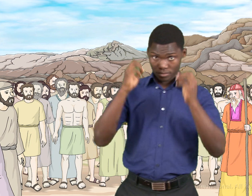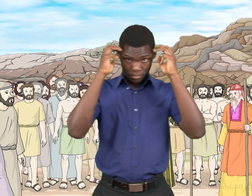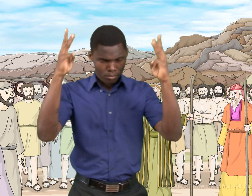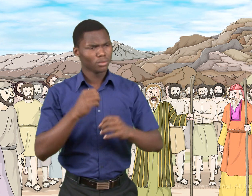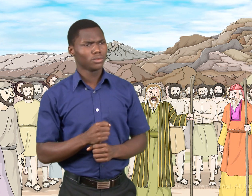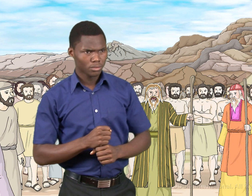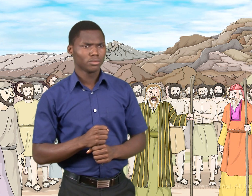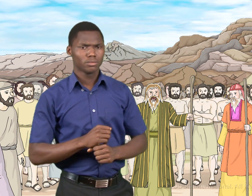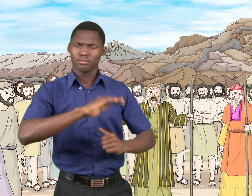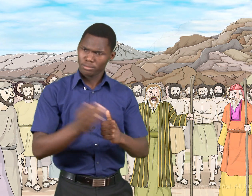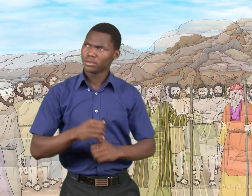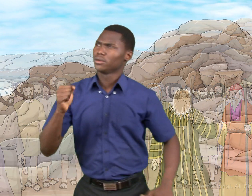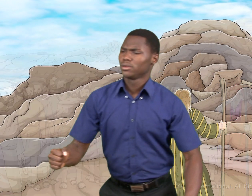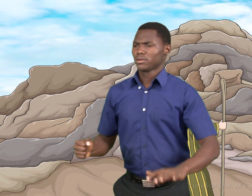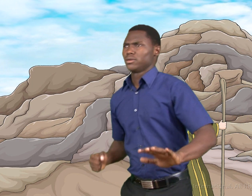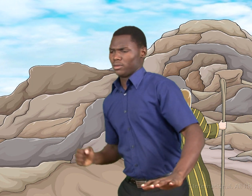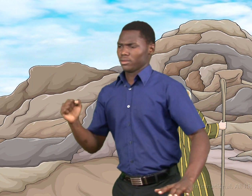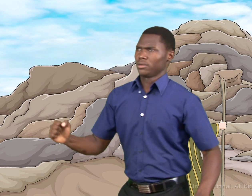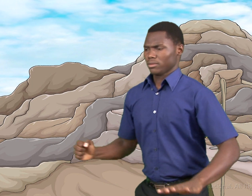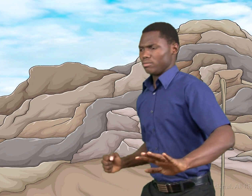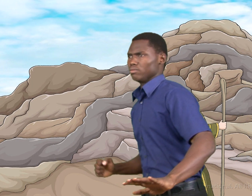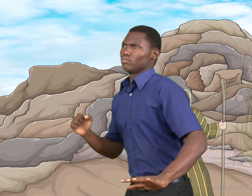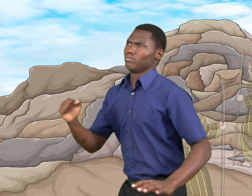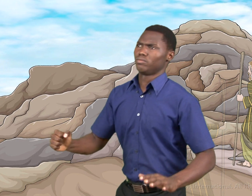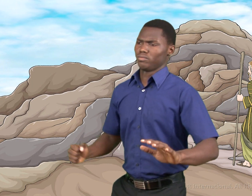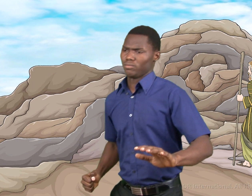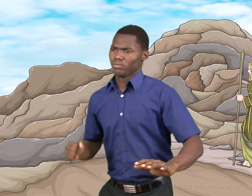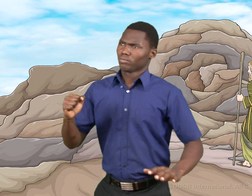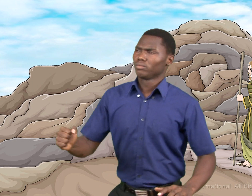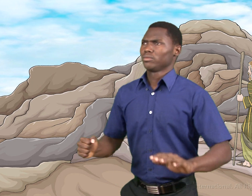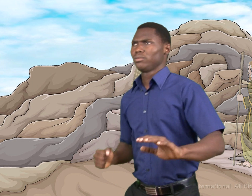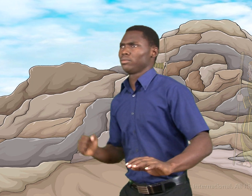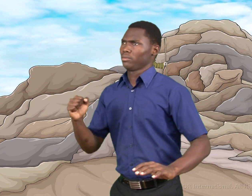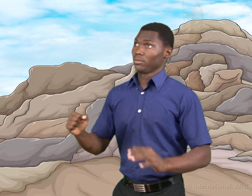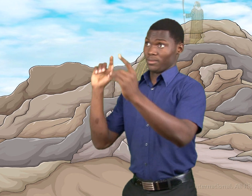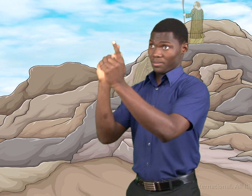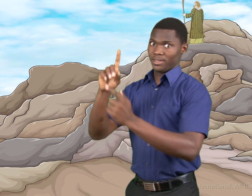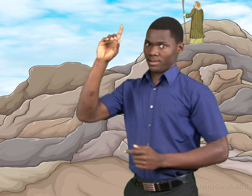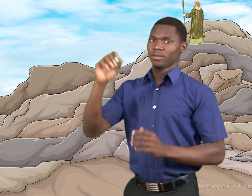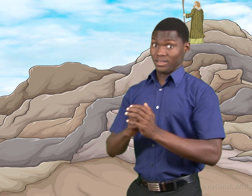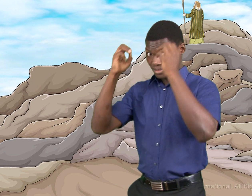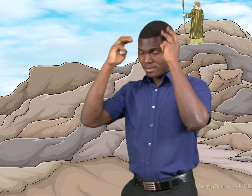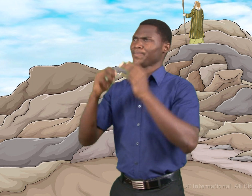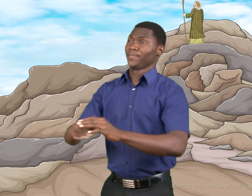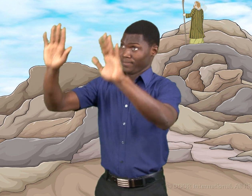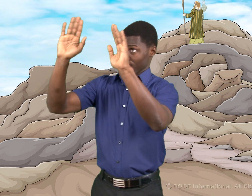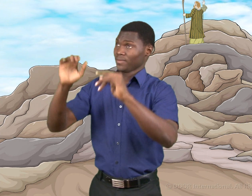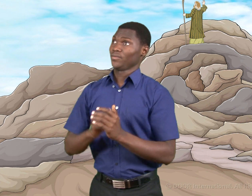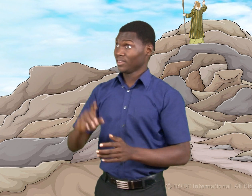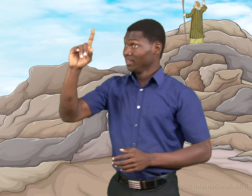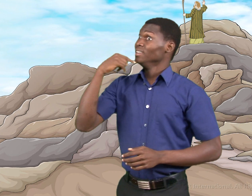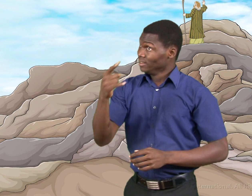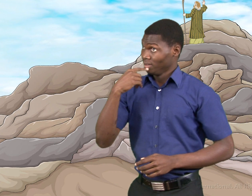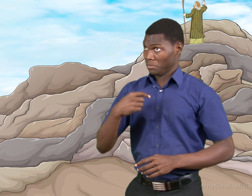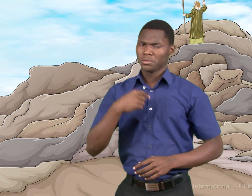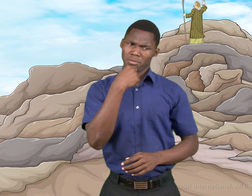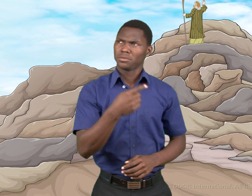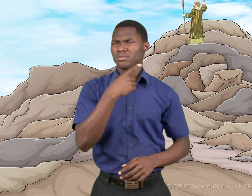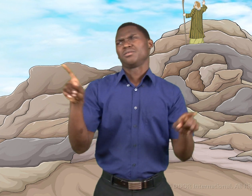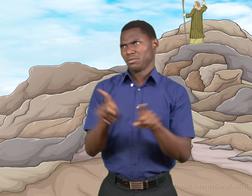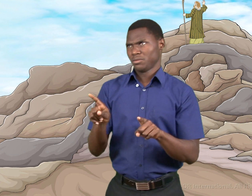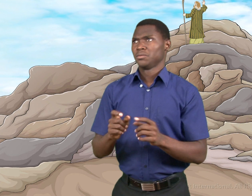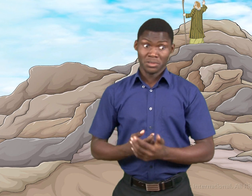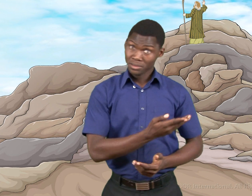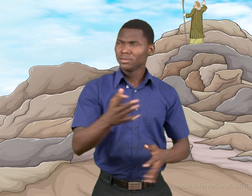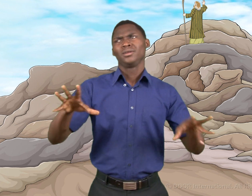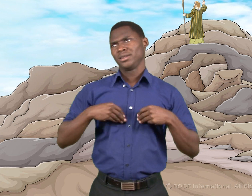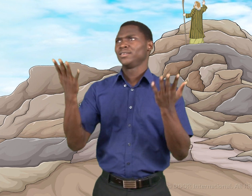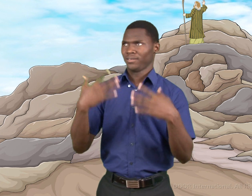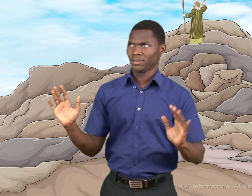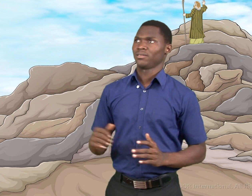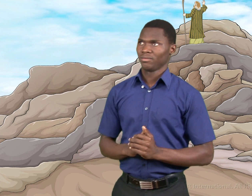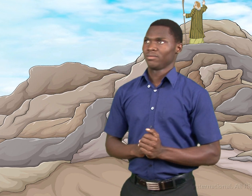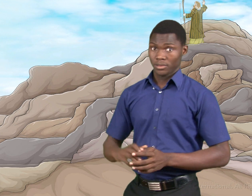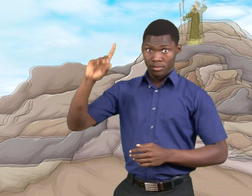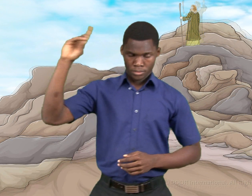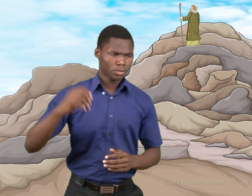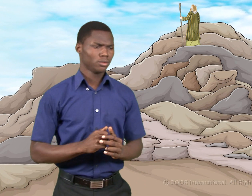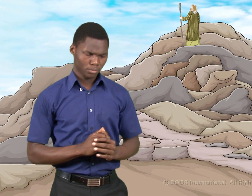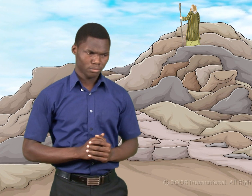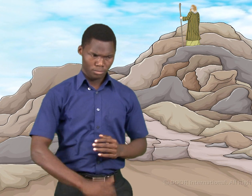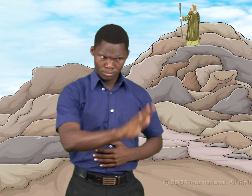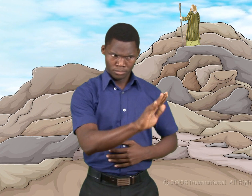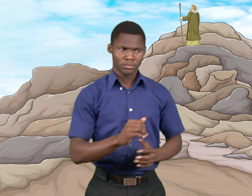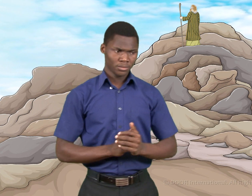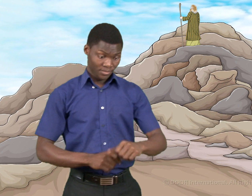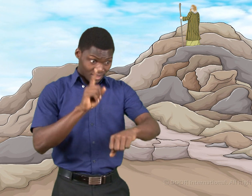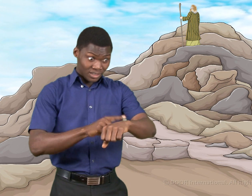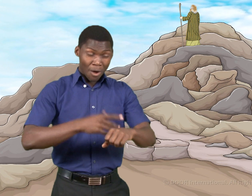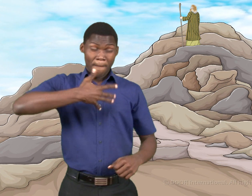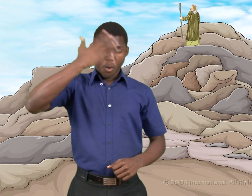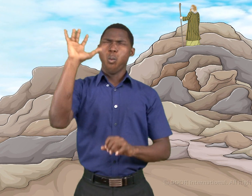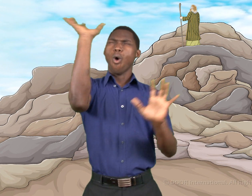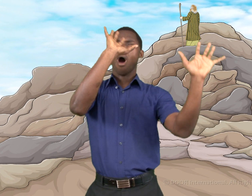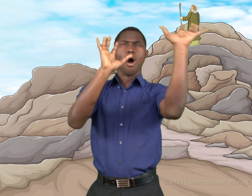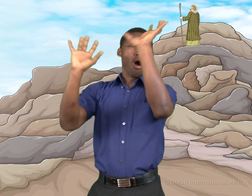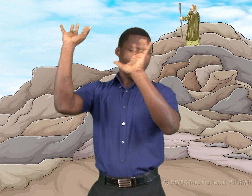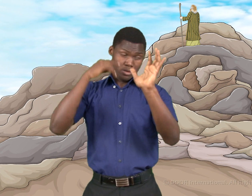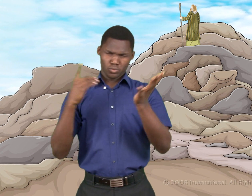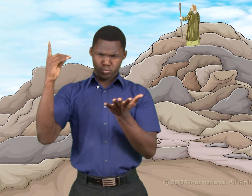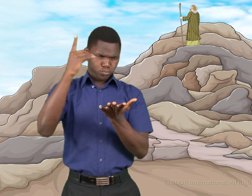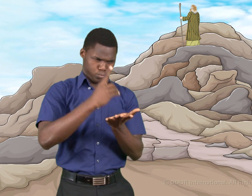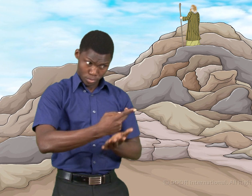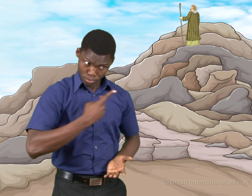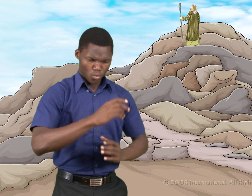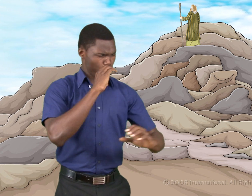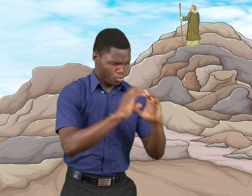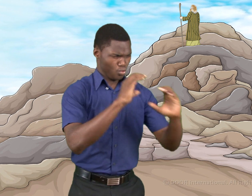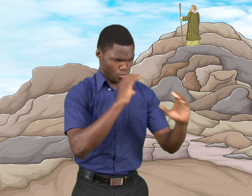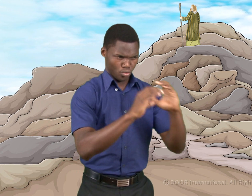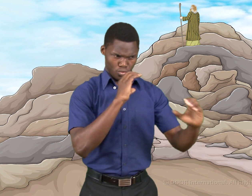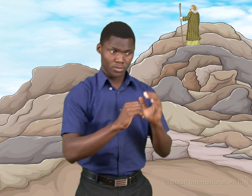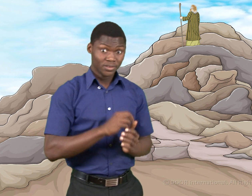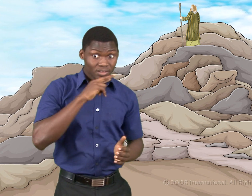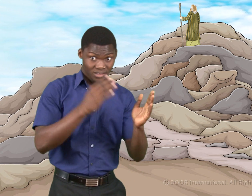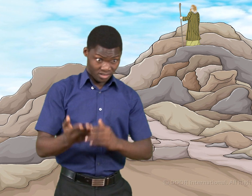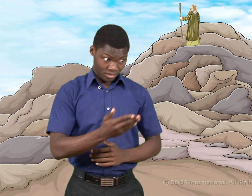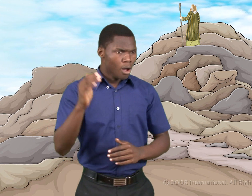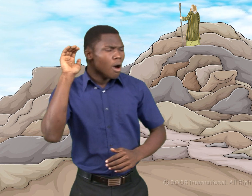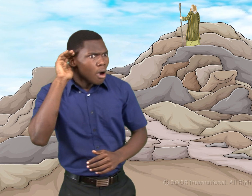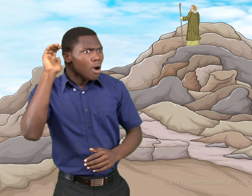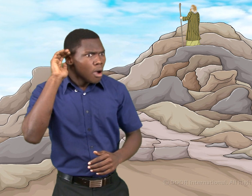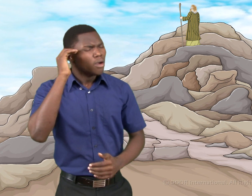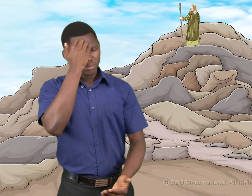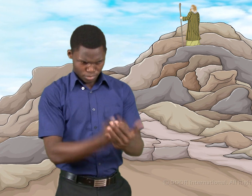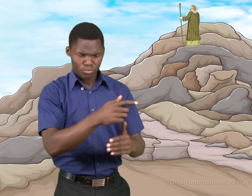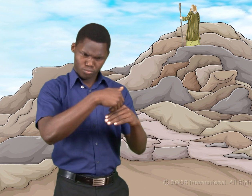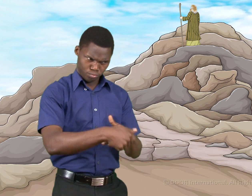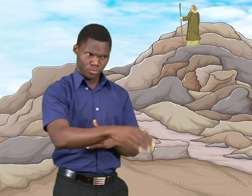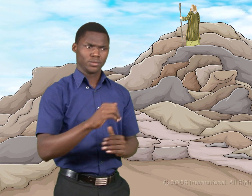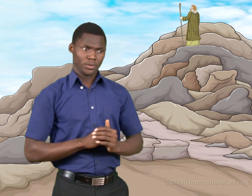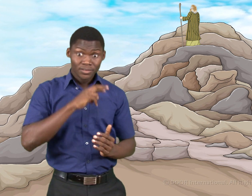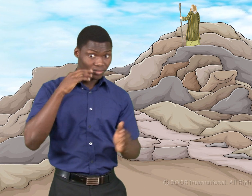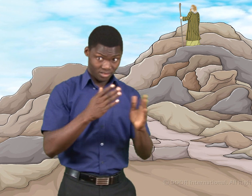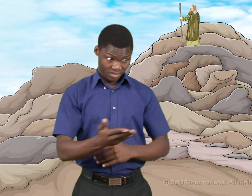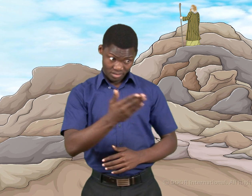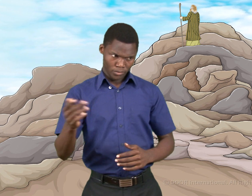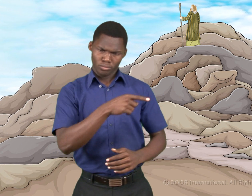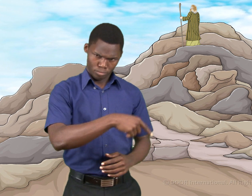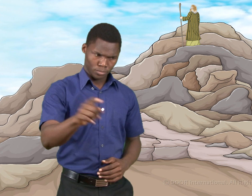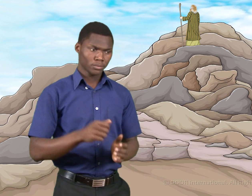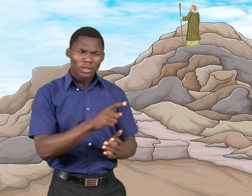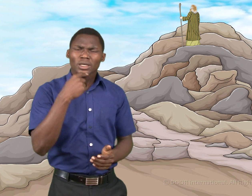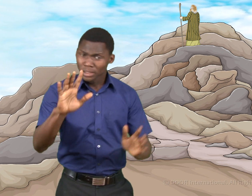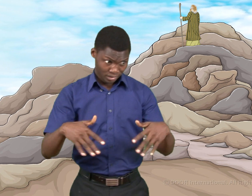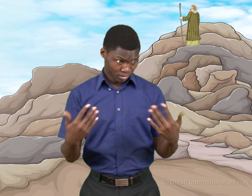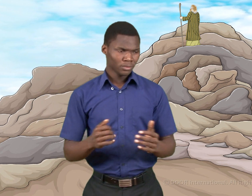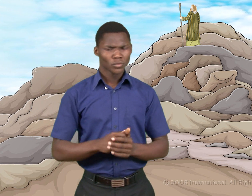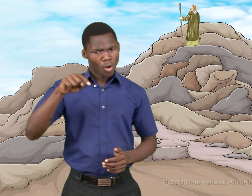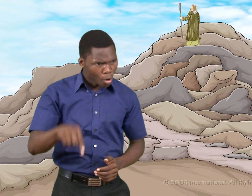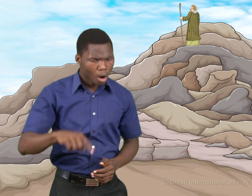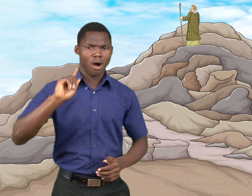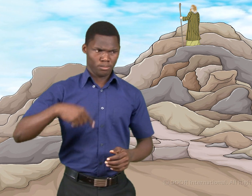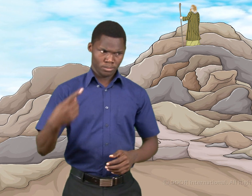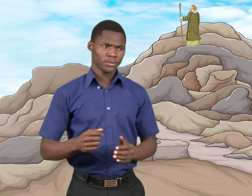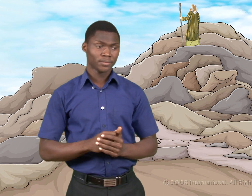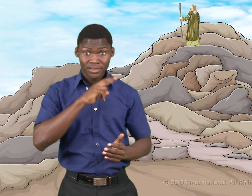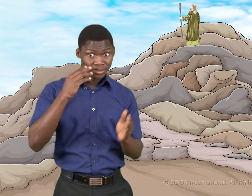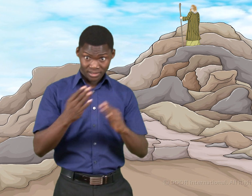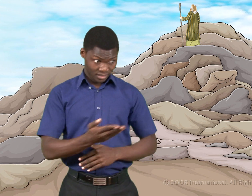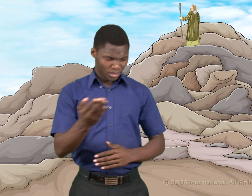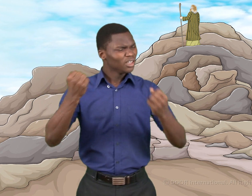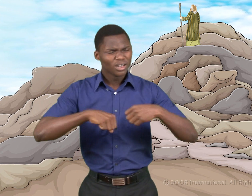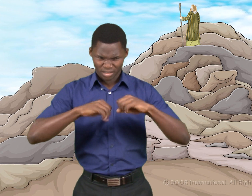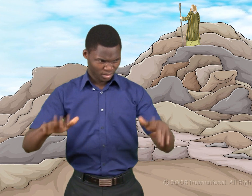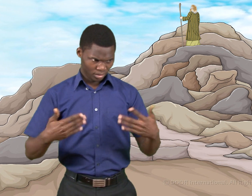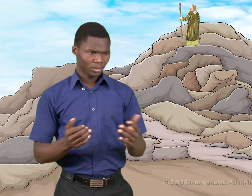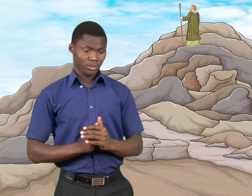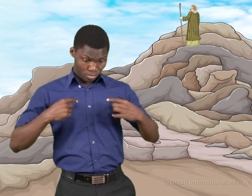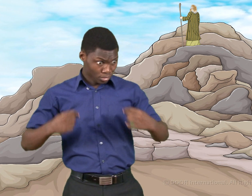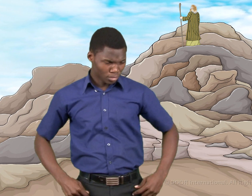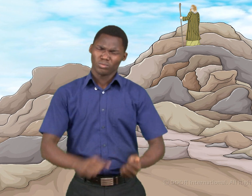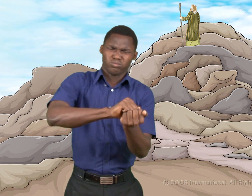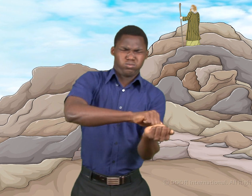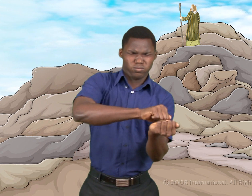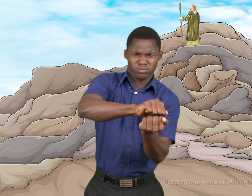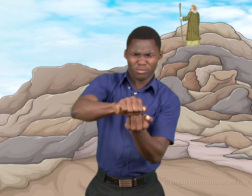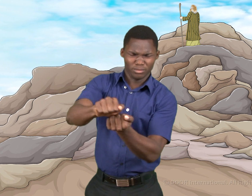So Moses brought their words back to the LORD. The LORD said to Moses, “Behold, I will come to you in a dense cloud, so that the people will hear when I speak with you, and they will always put their trust in you.” And Moses relayed to the LORD what the people had said.